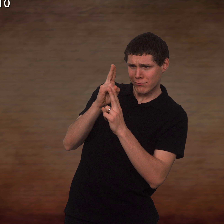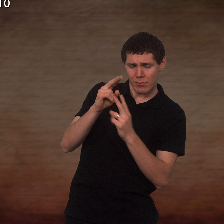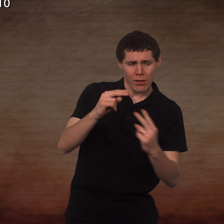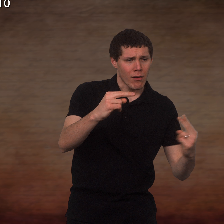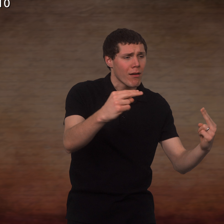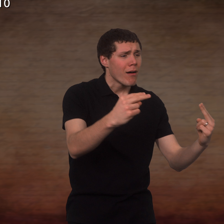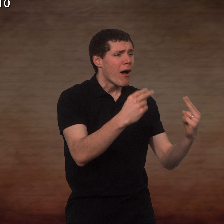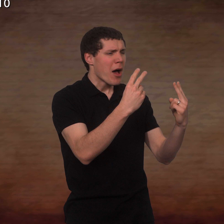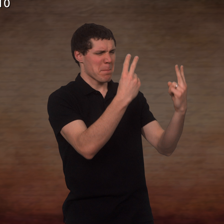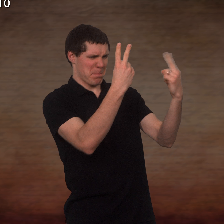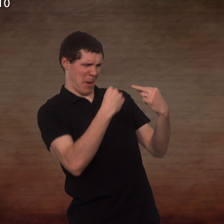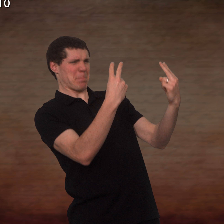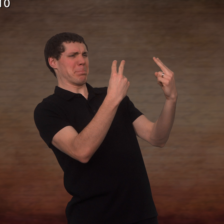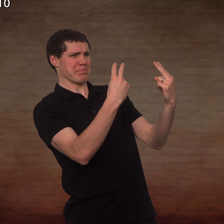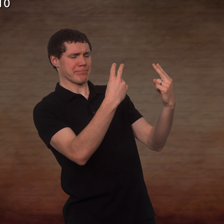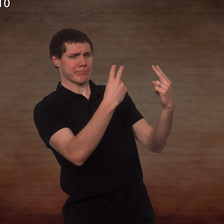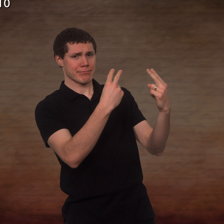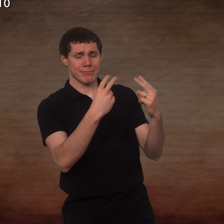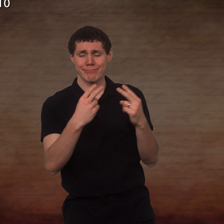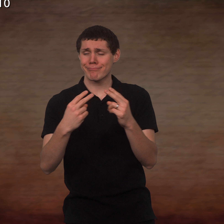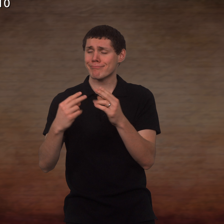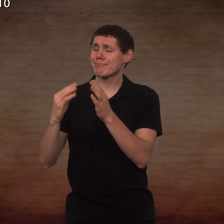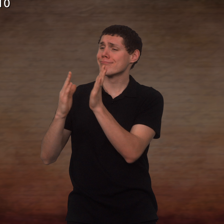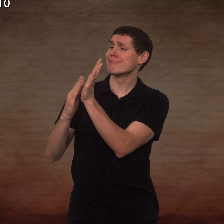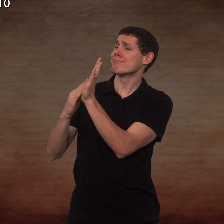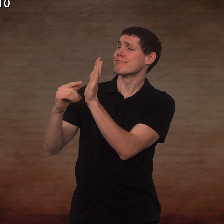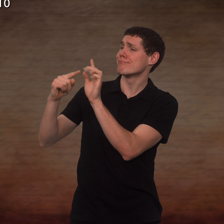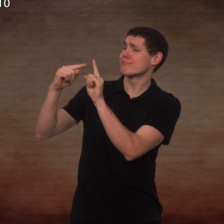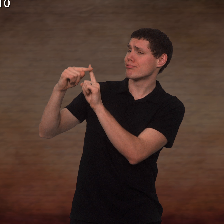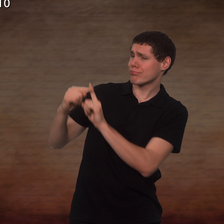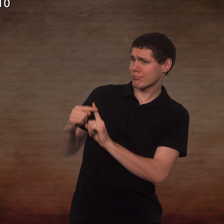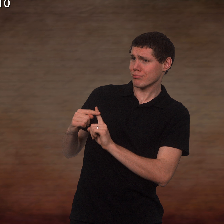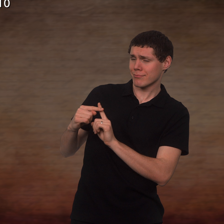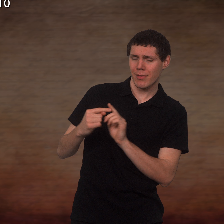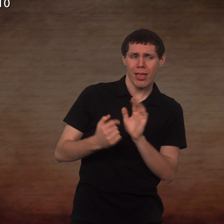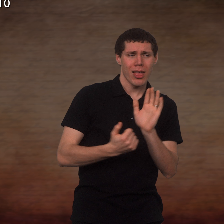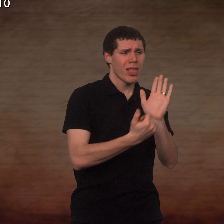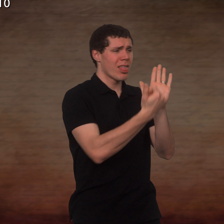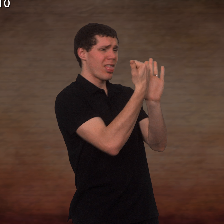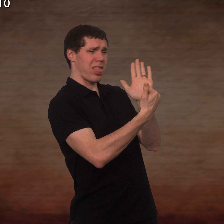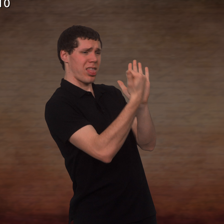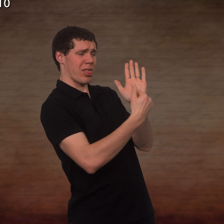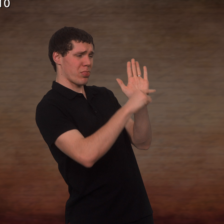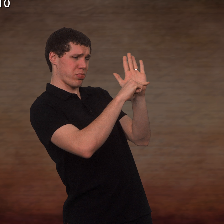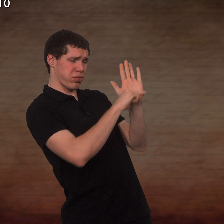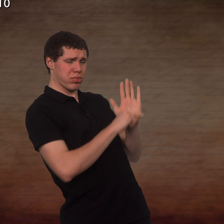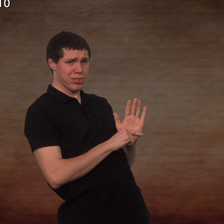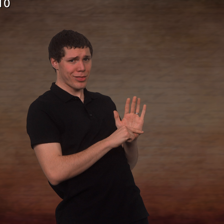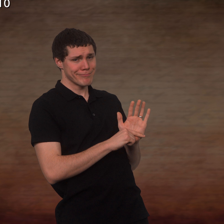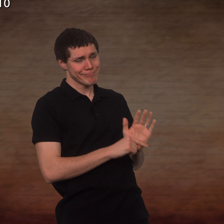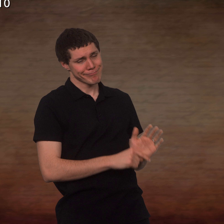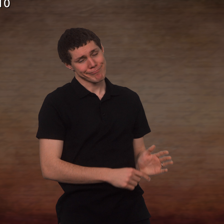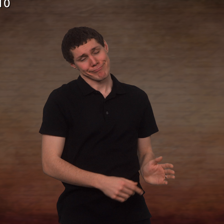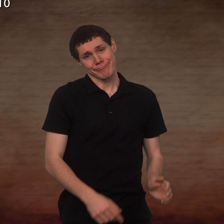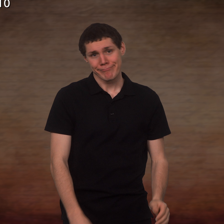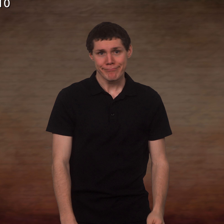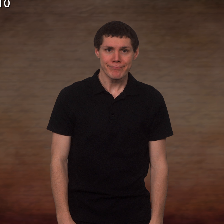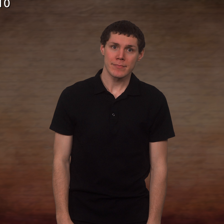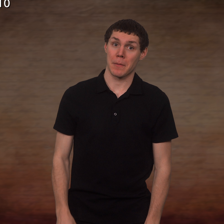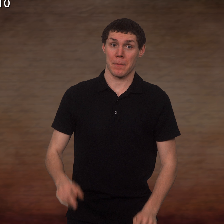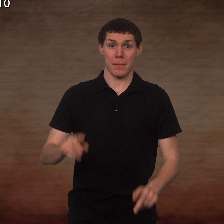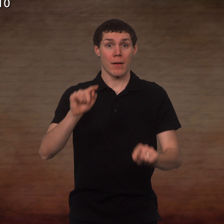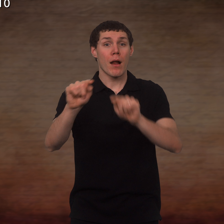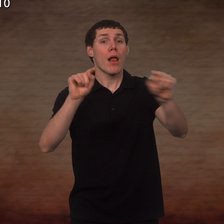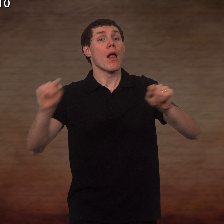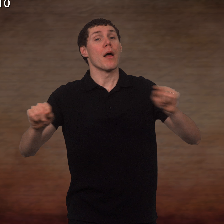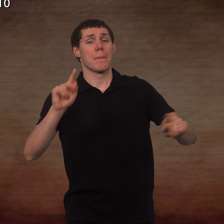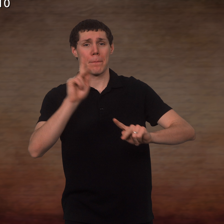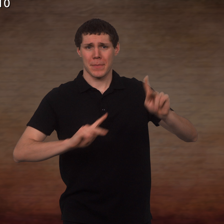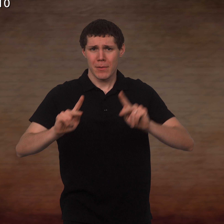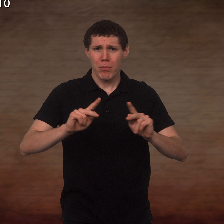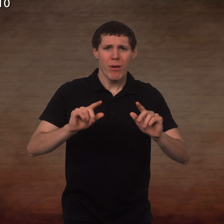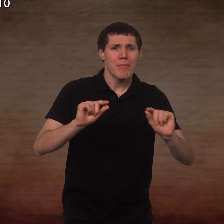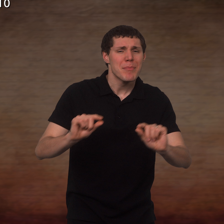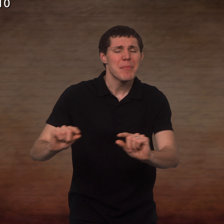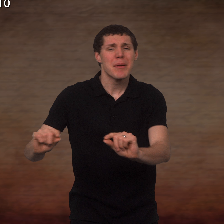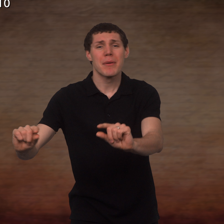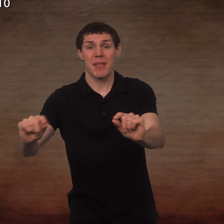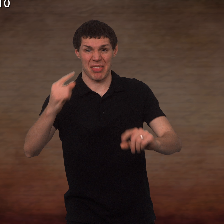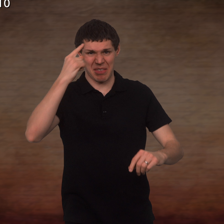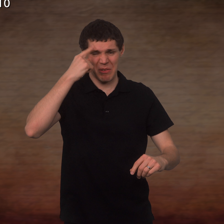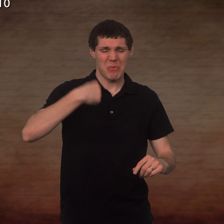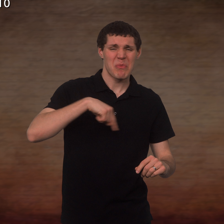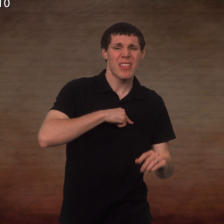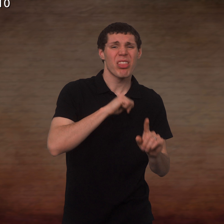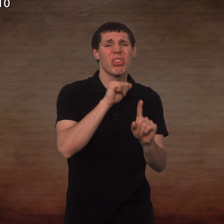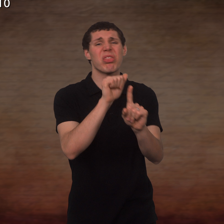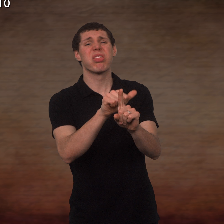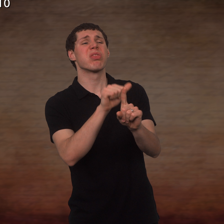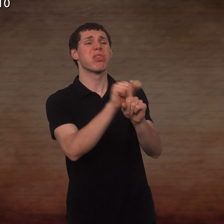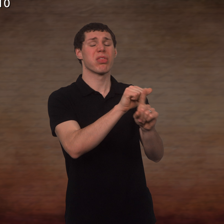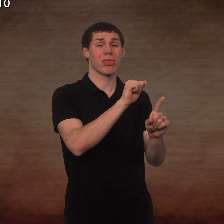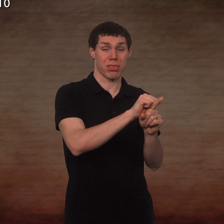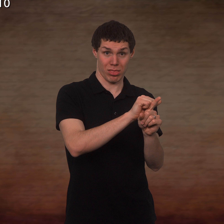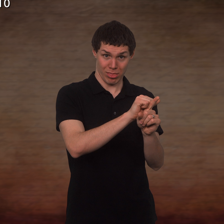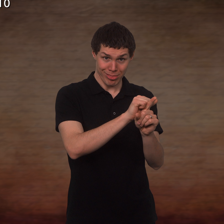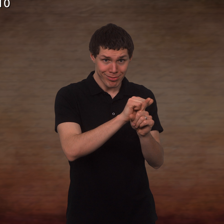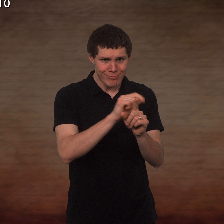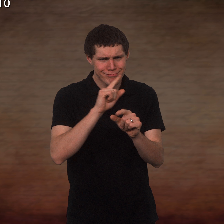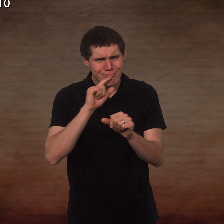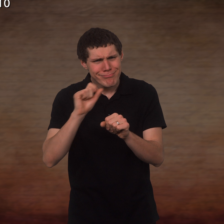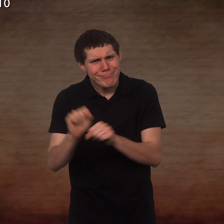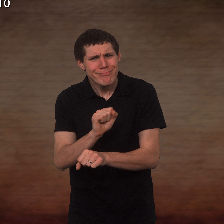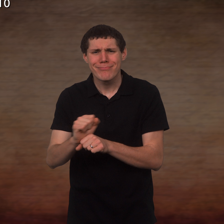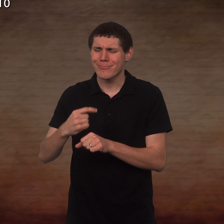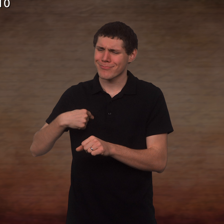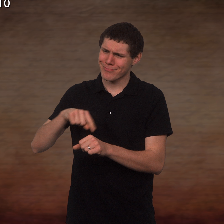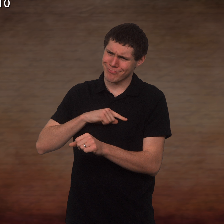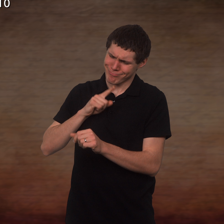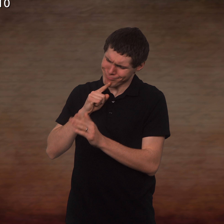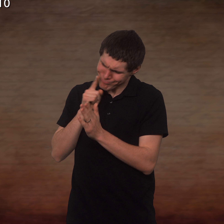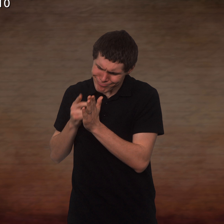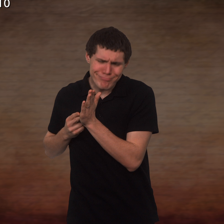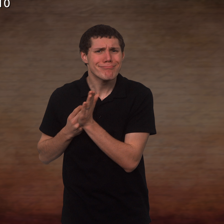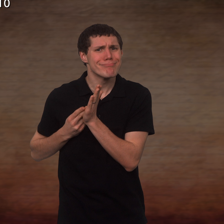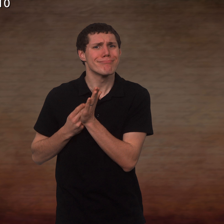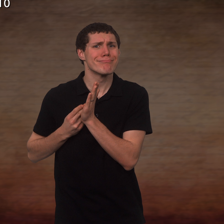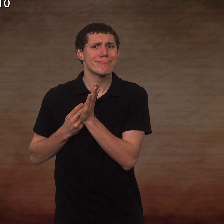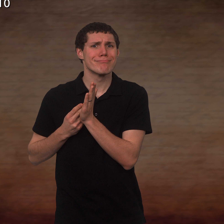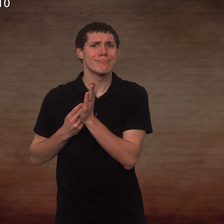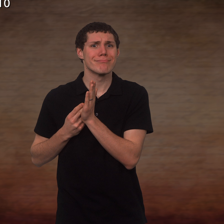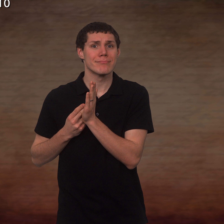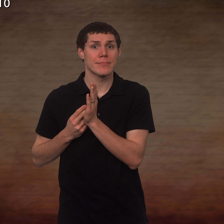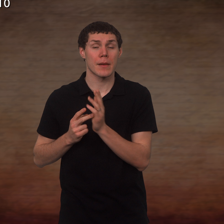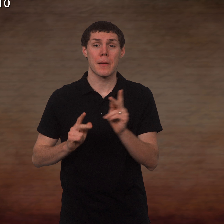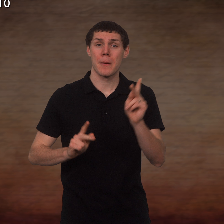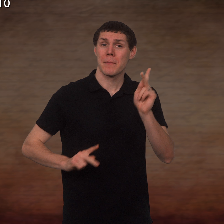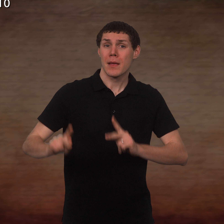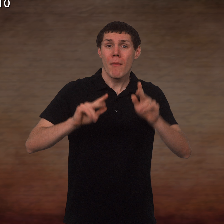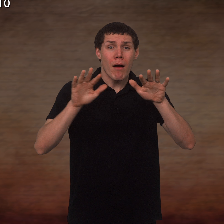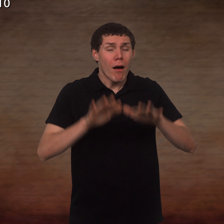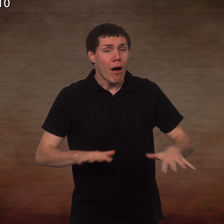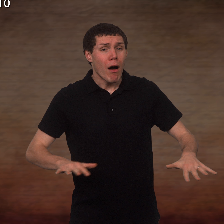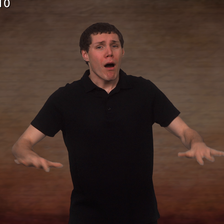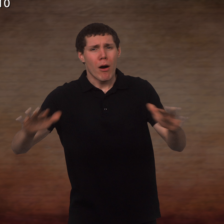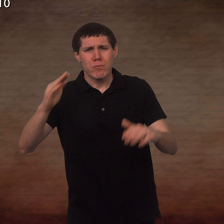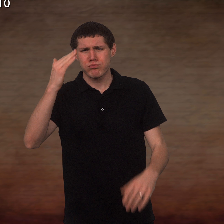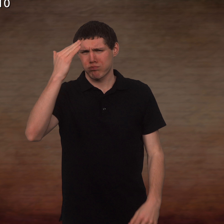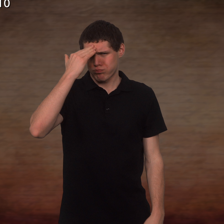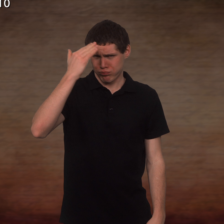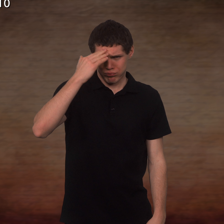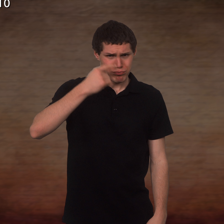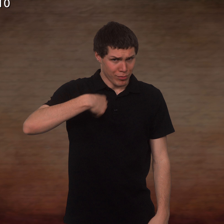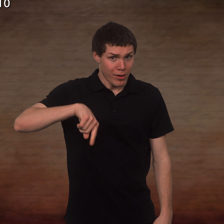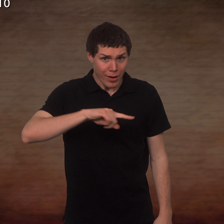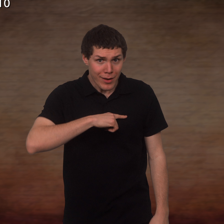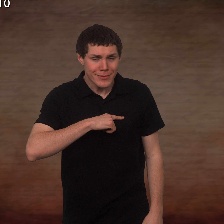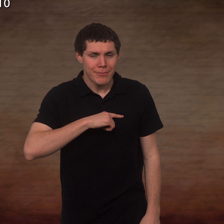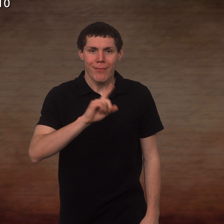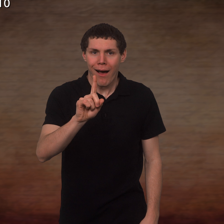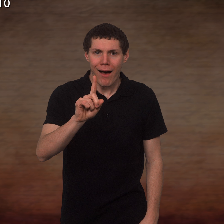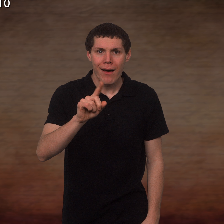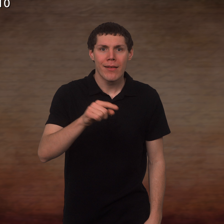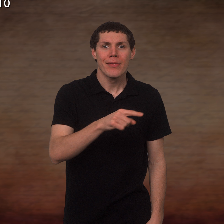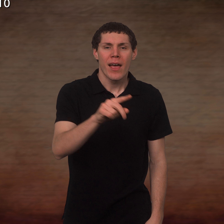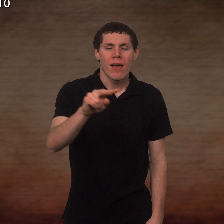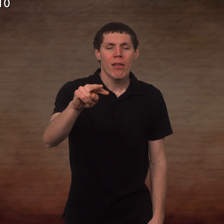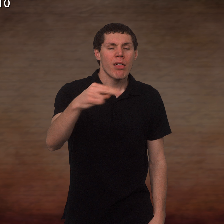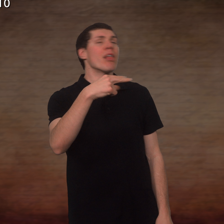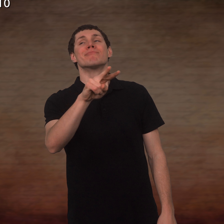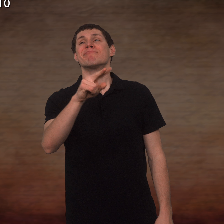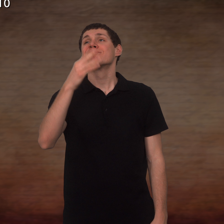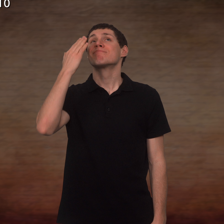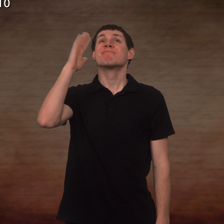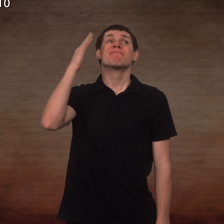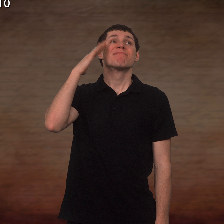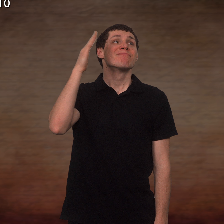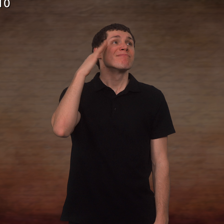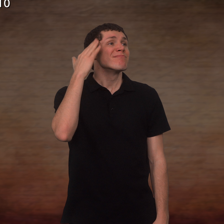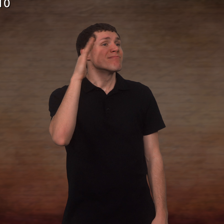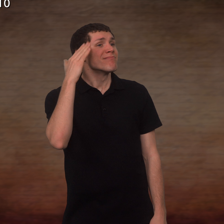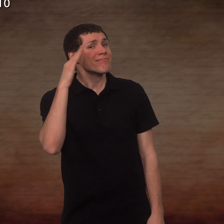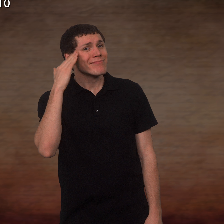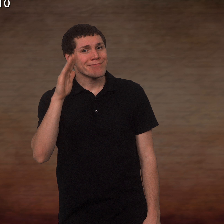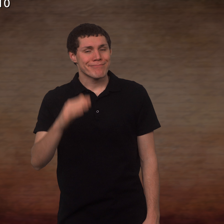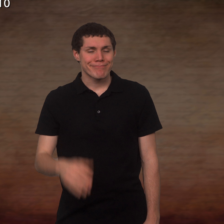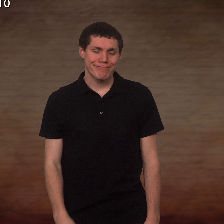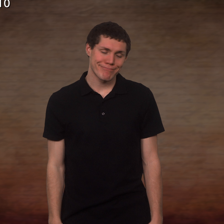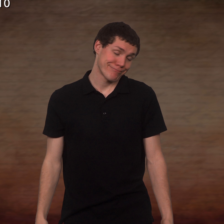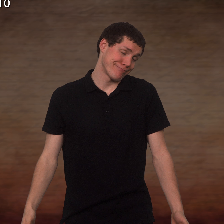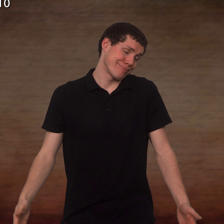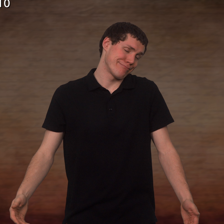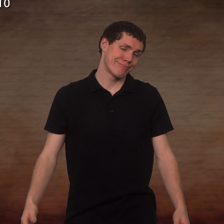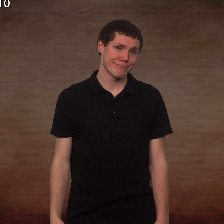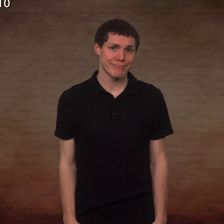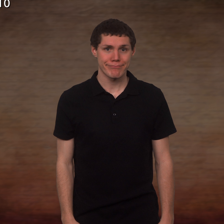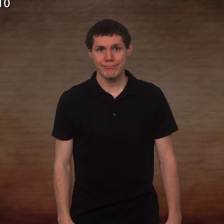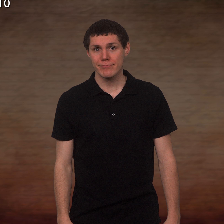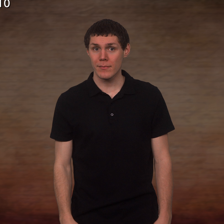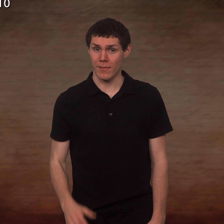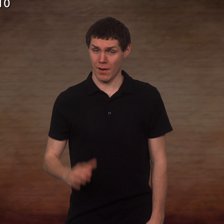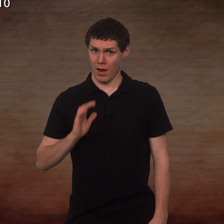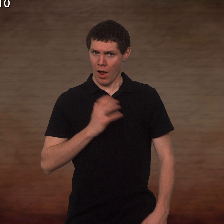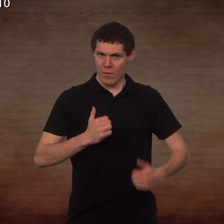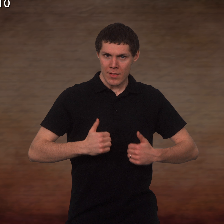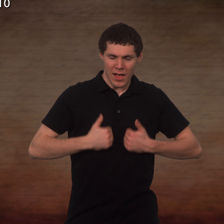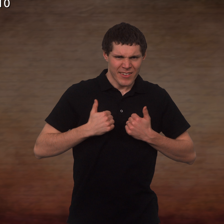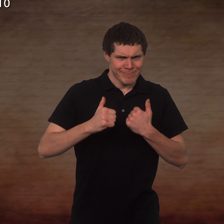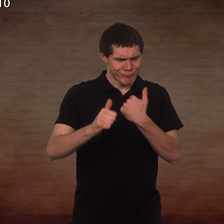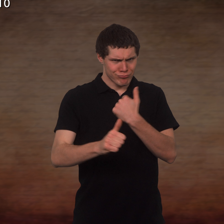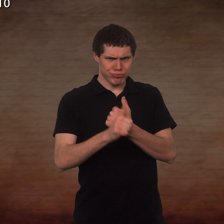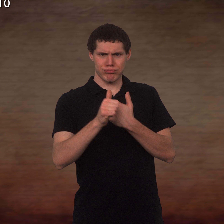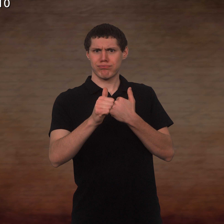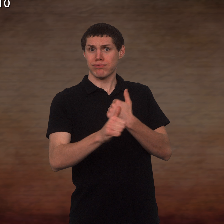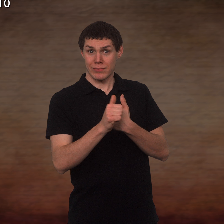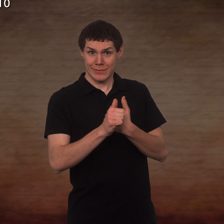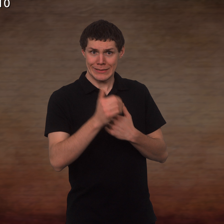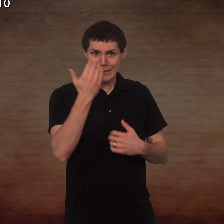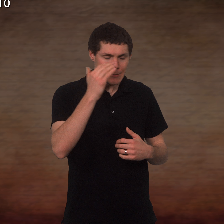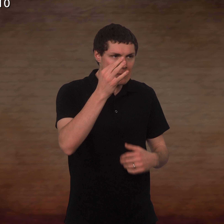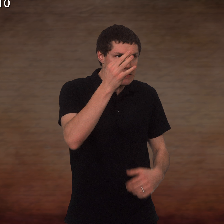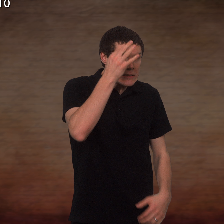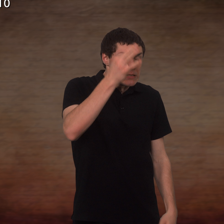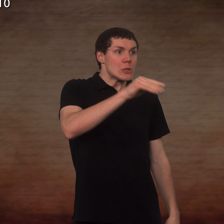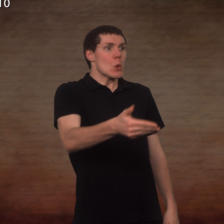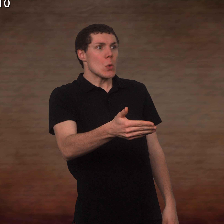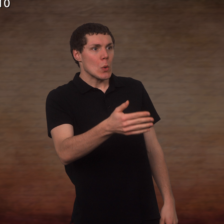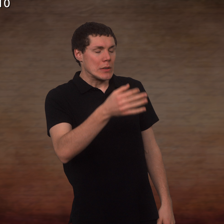through glory and dishonor, slander and praise; viewed as imposters, yet genuine;